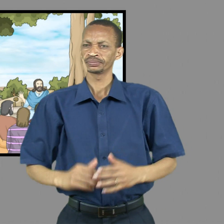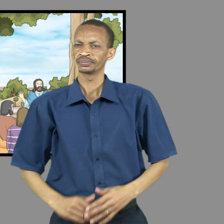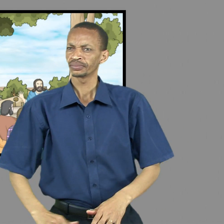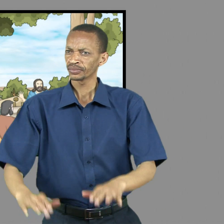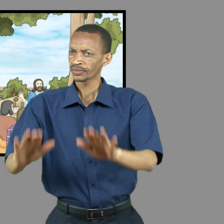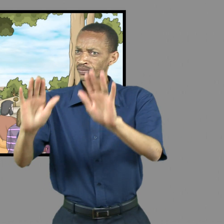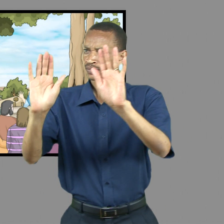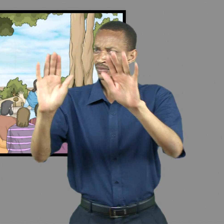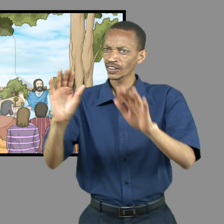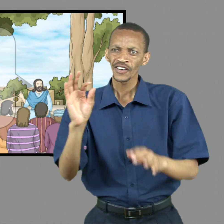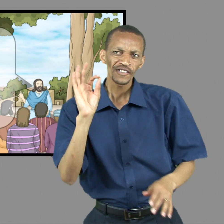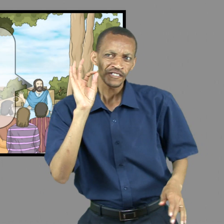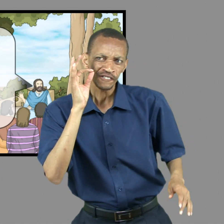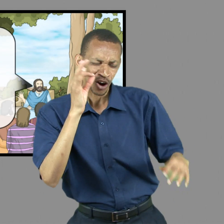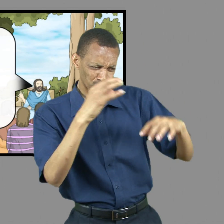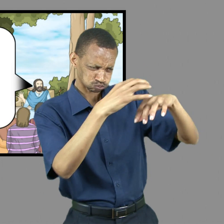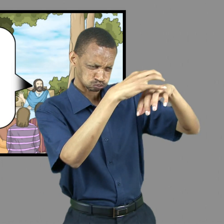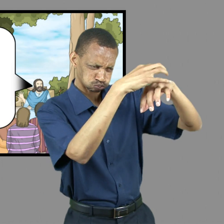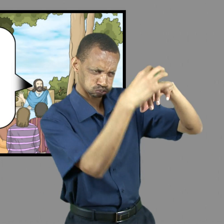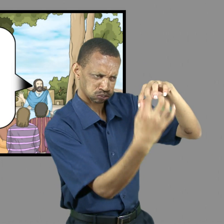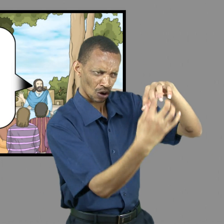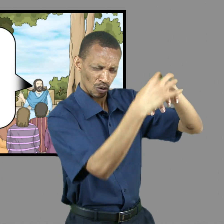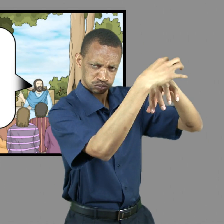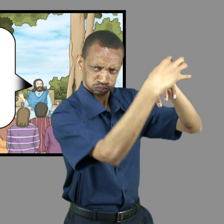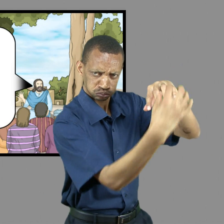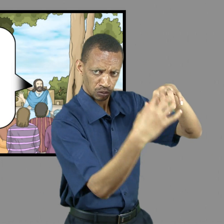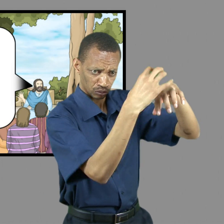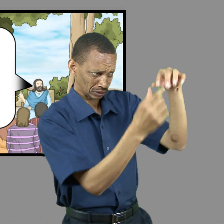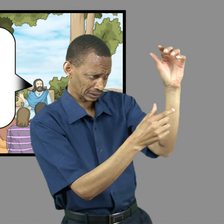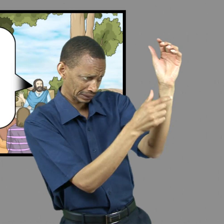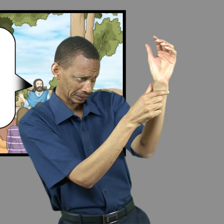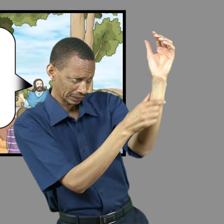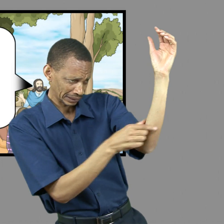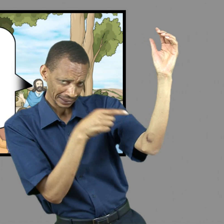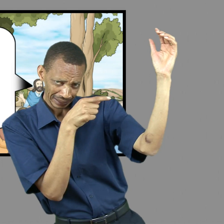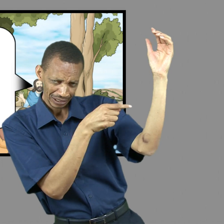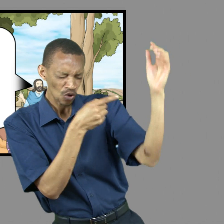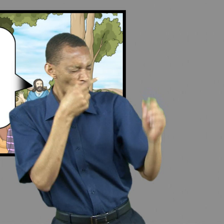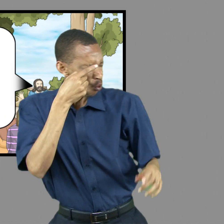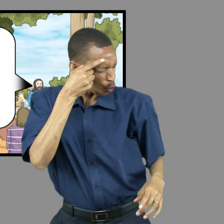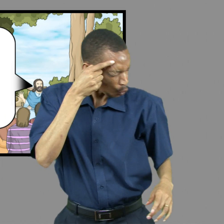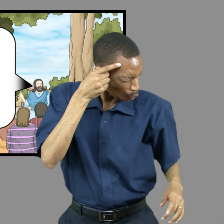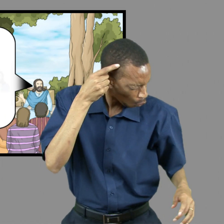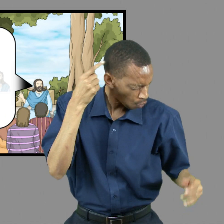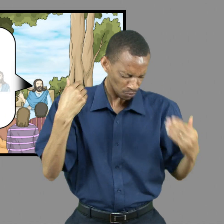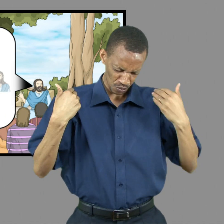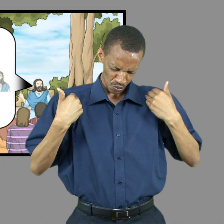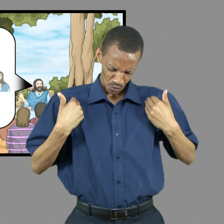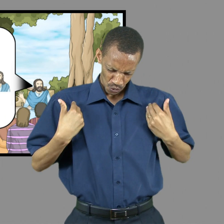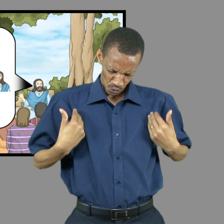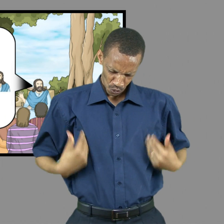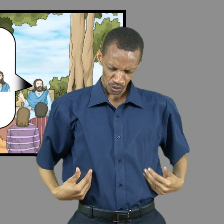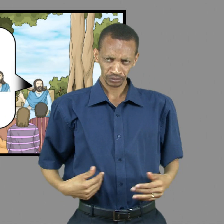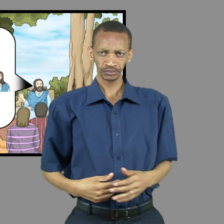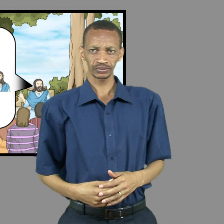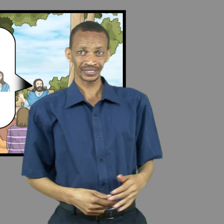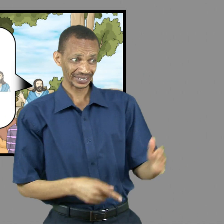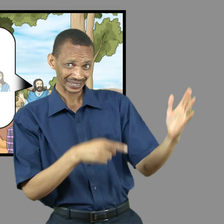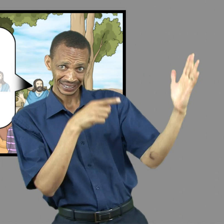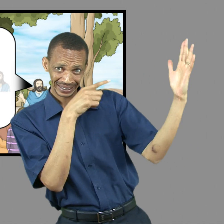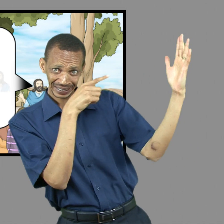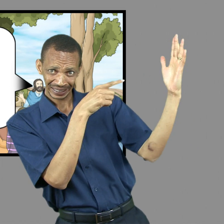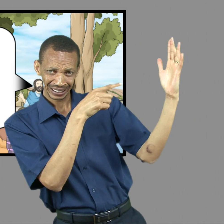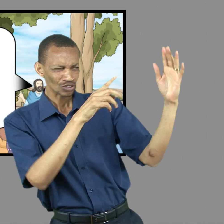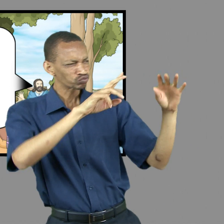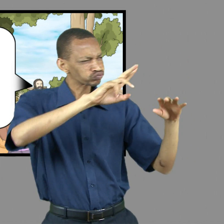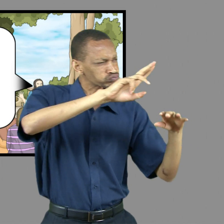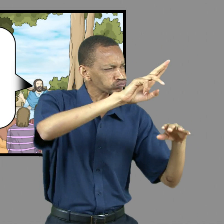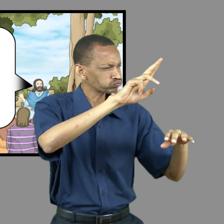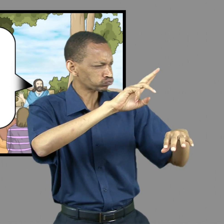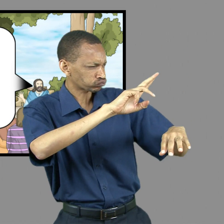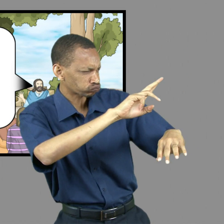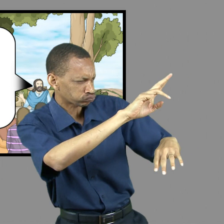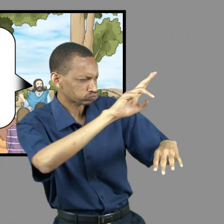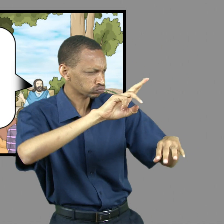“I am the true vine, and My Father is the keeper of the vineyard.